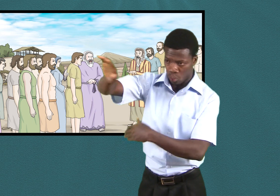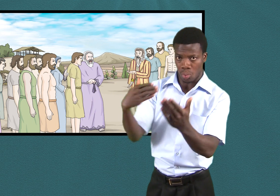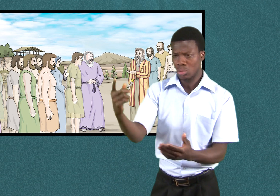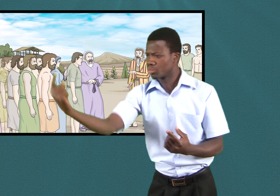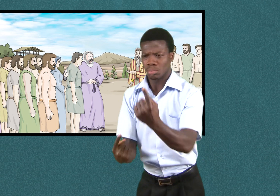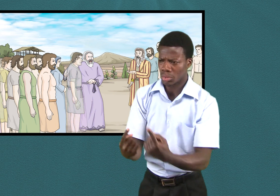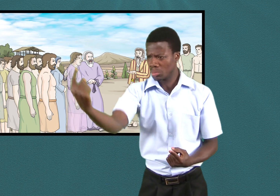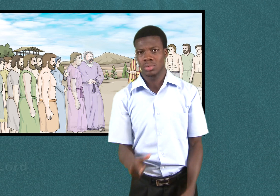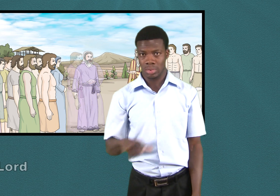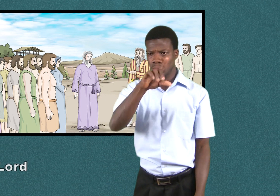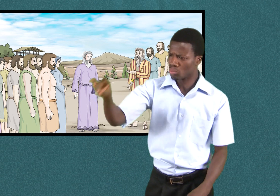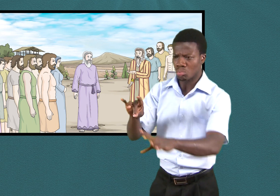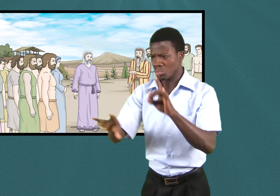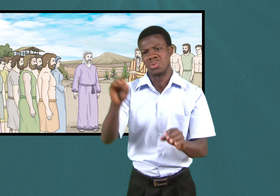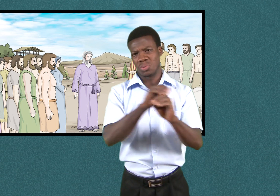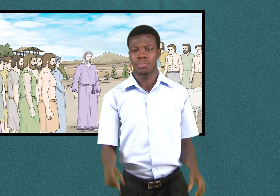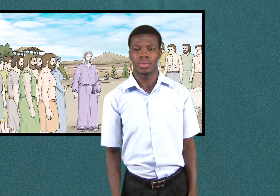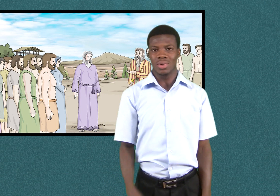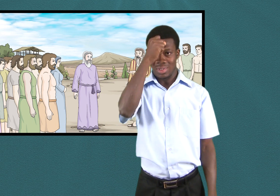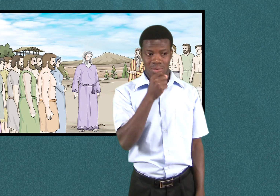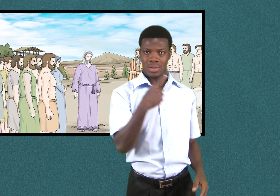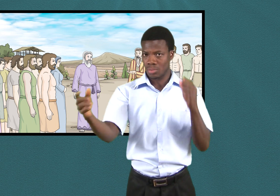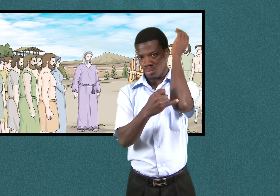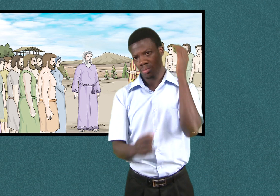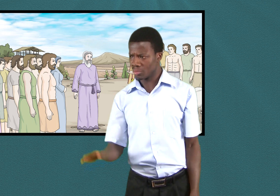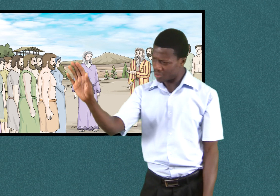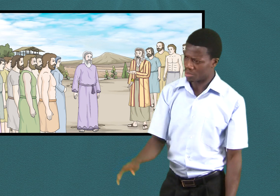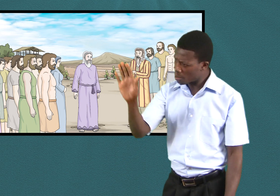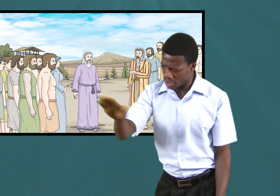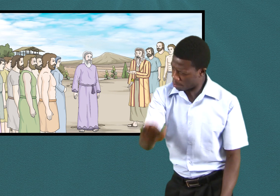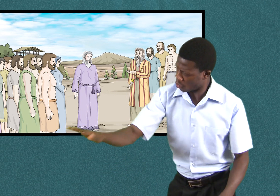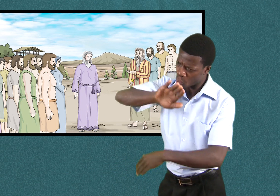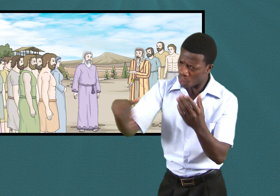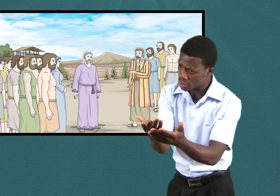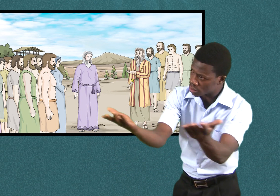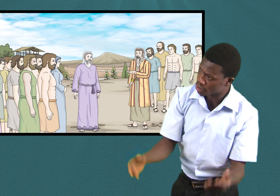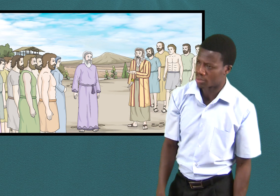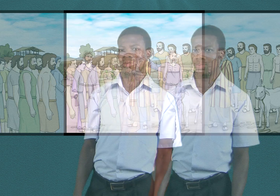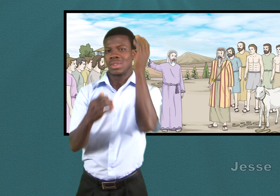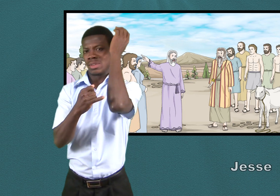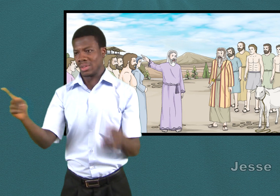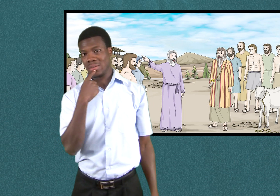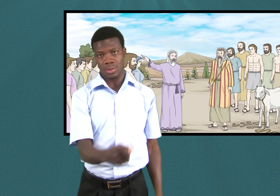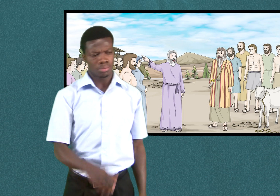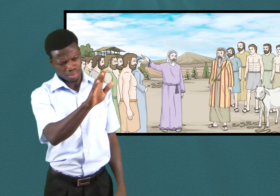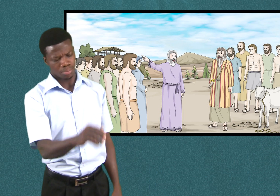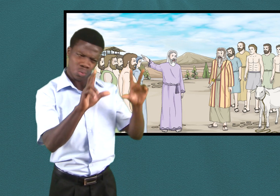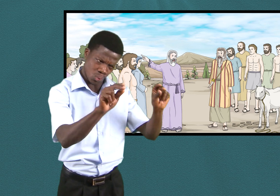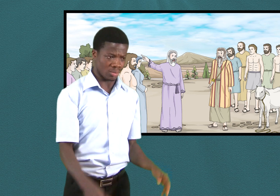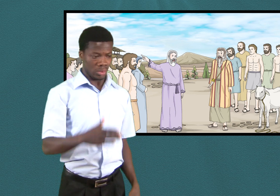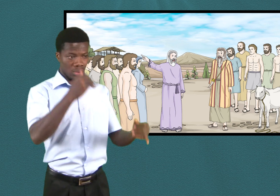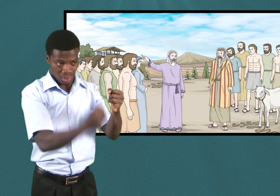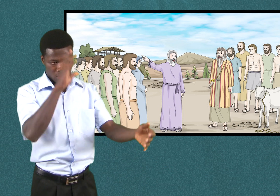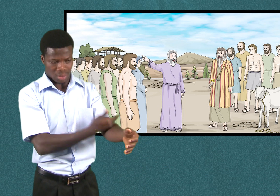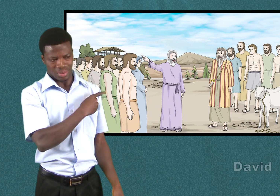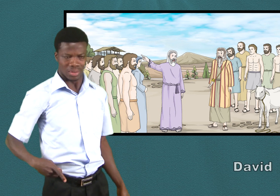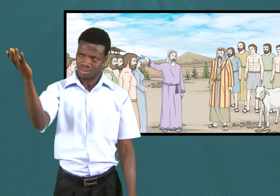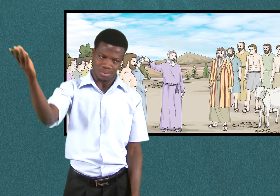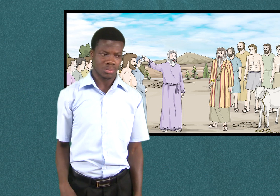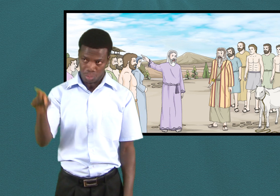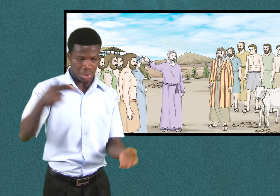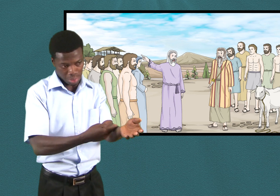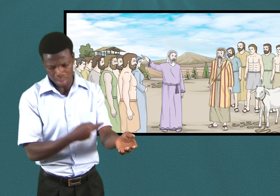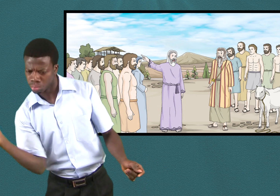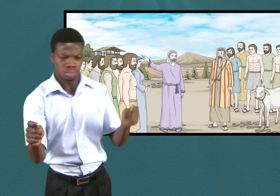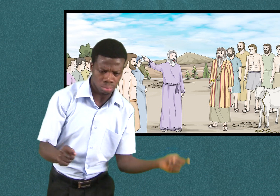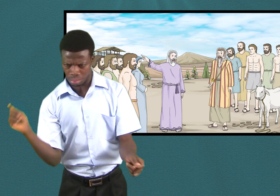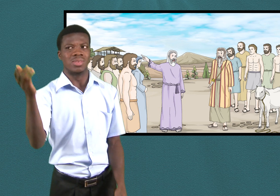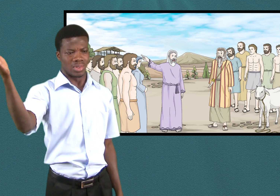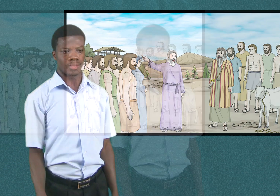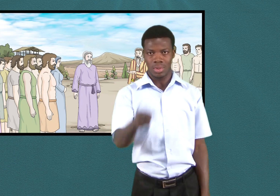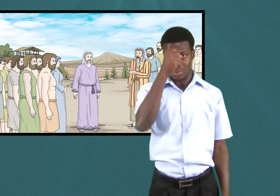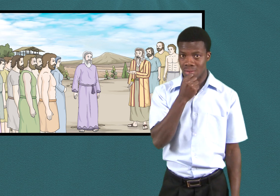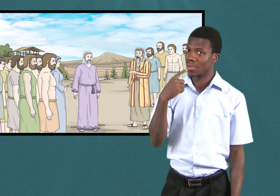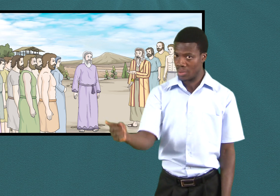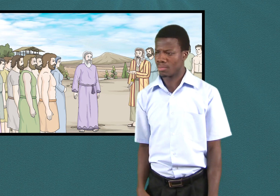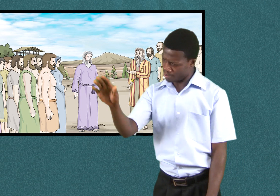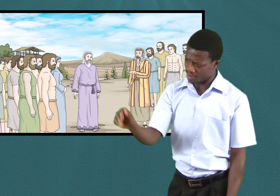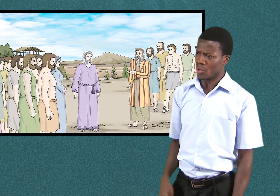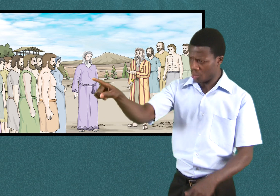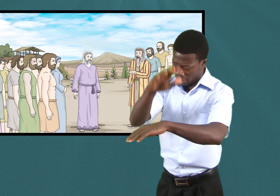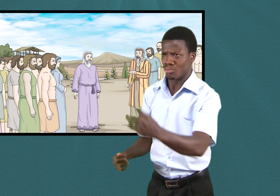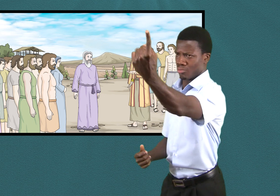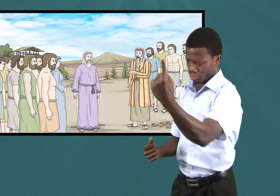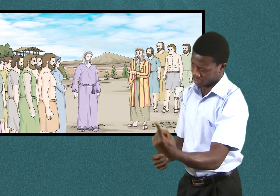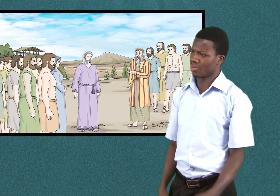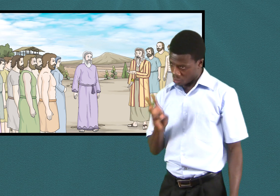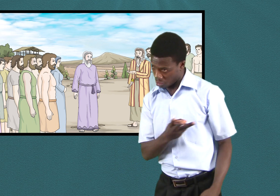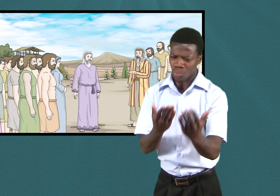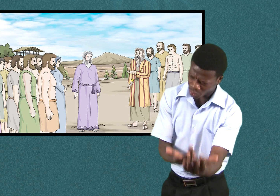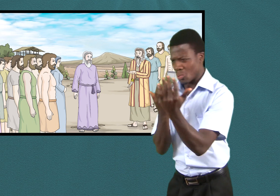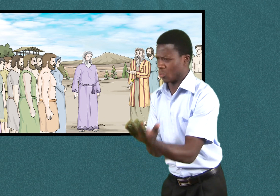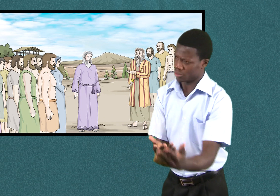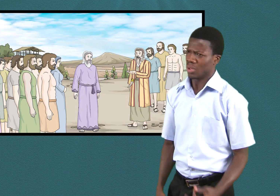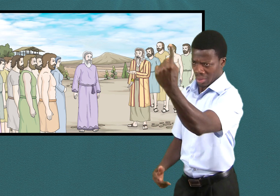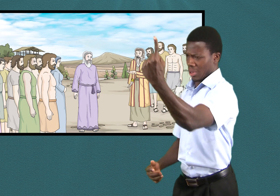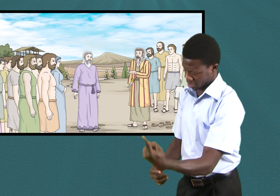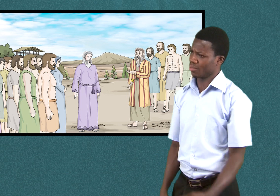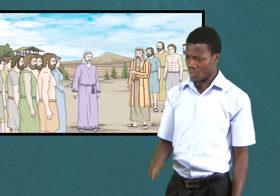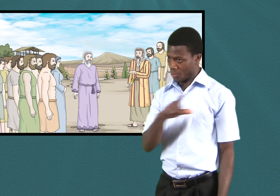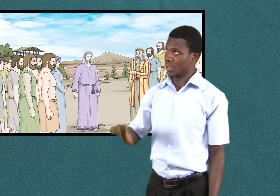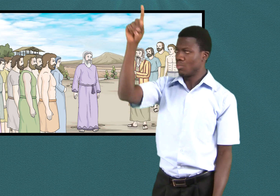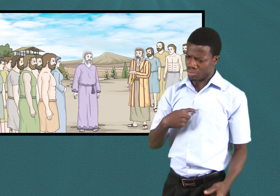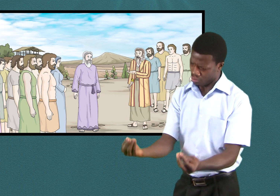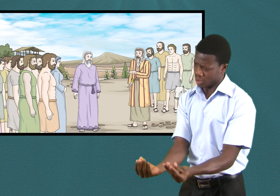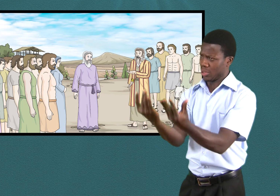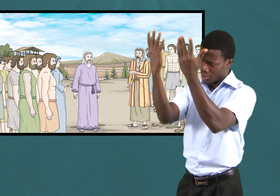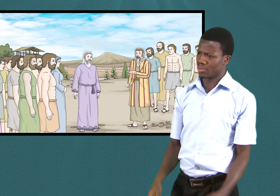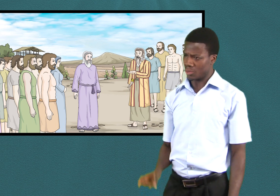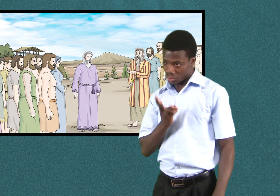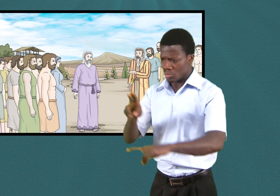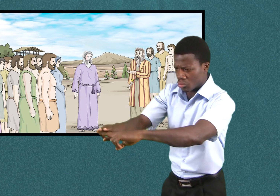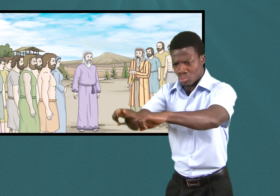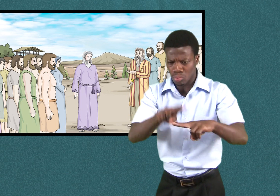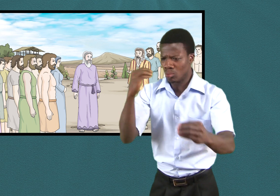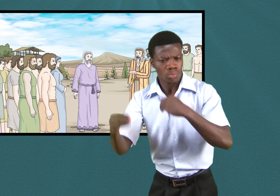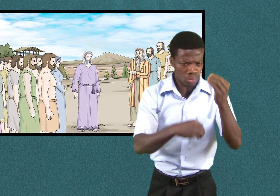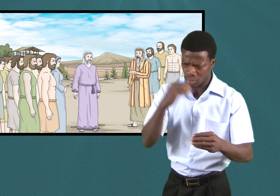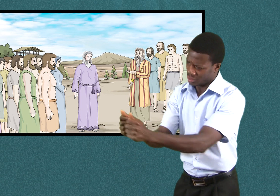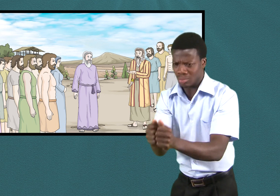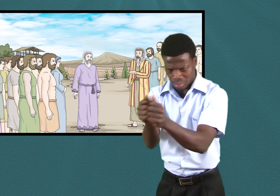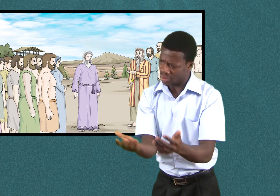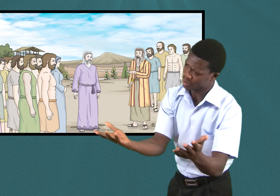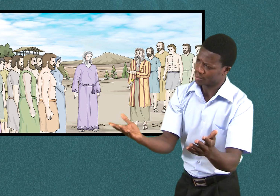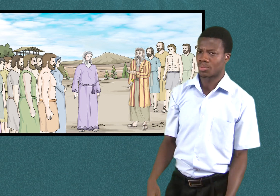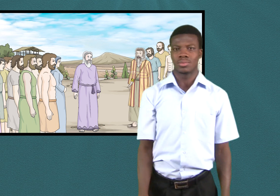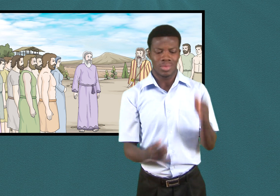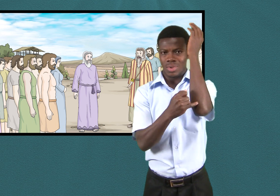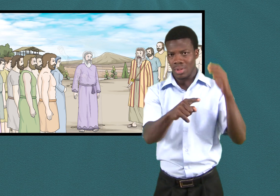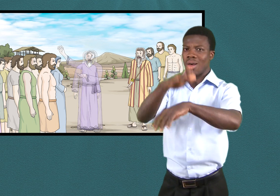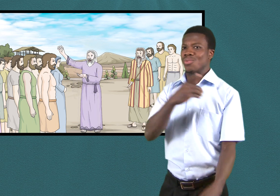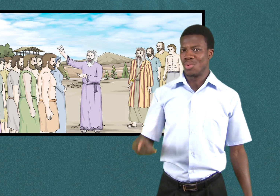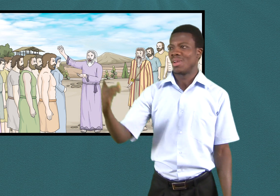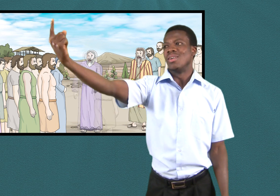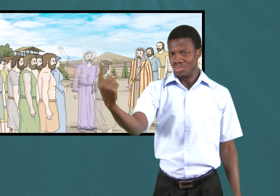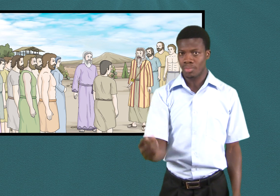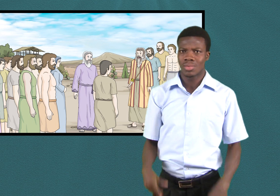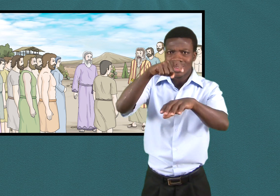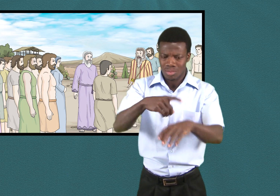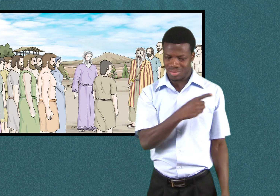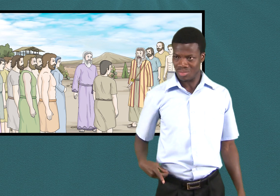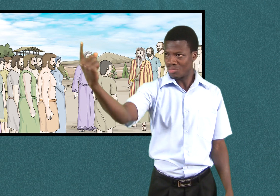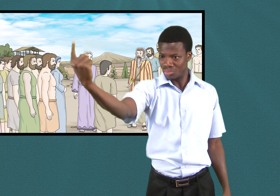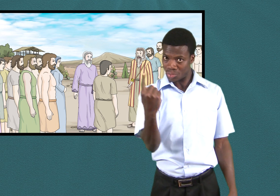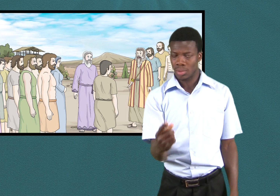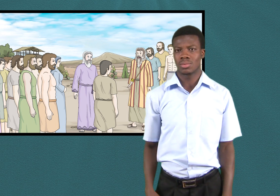Next Jesse presented Shammah, but Samuel said, “The LORD has not chosen this one either.” Thus Jesse made seven of his sons pass before Samuel, but Samuel told him, “The LORD has not chosen any of these.” And Samuel asked him, “Are these all the sons you have?”